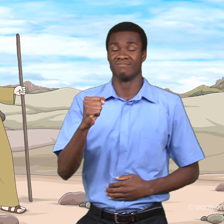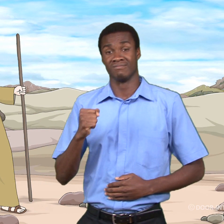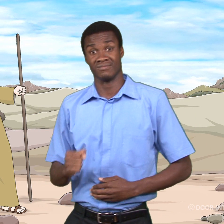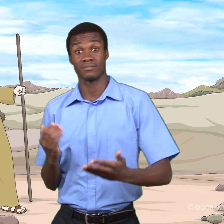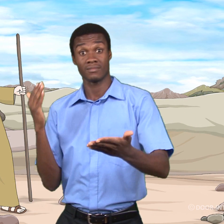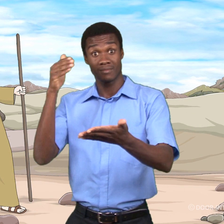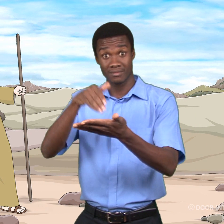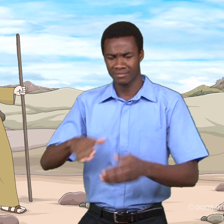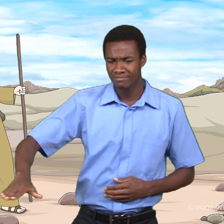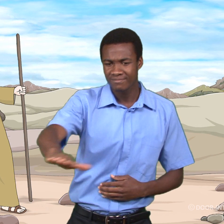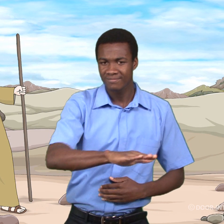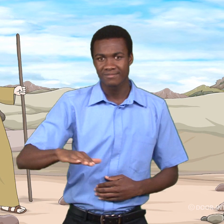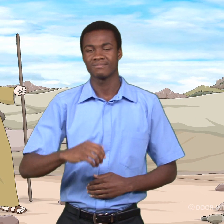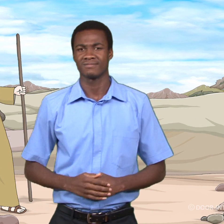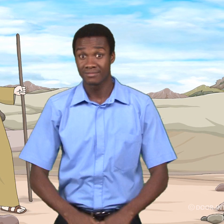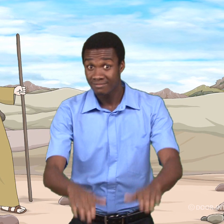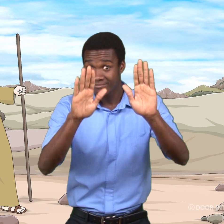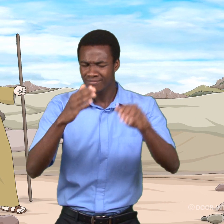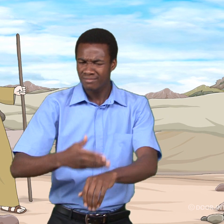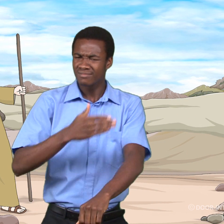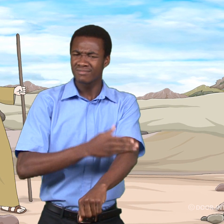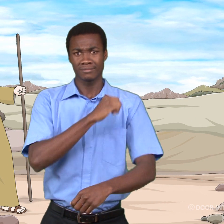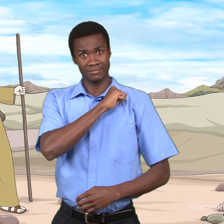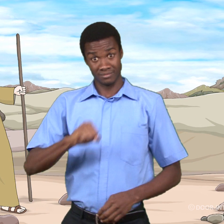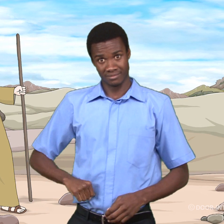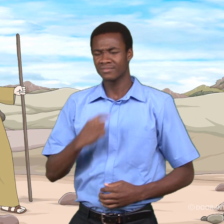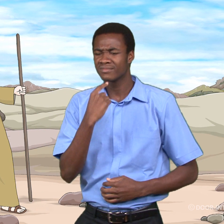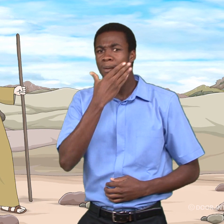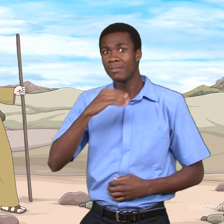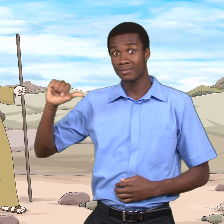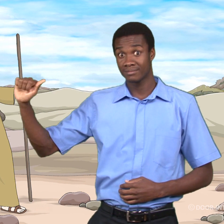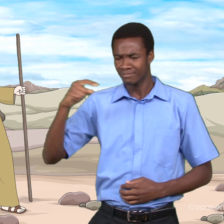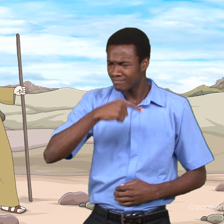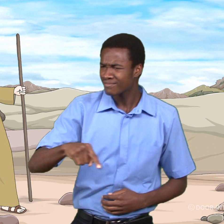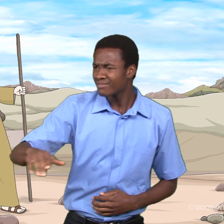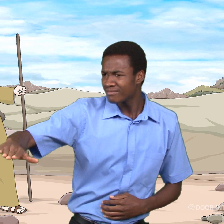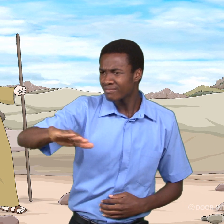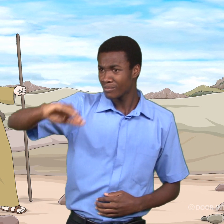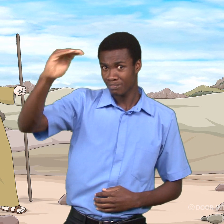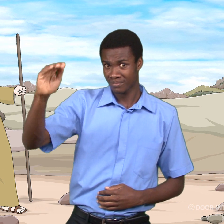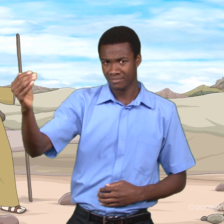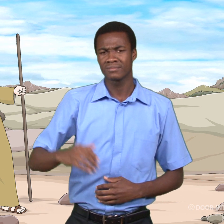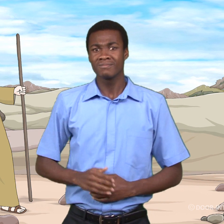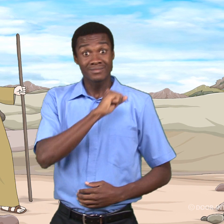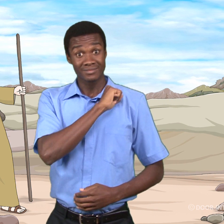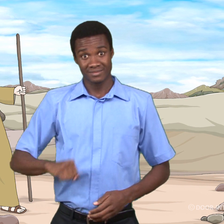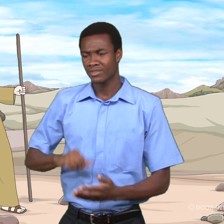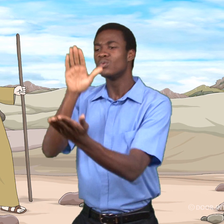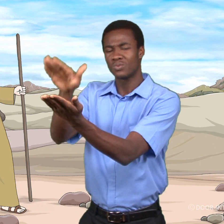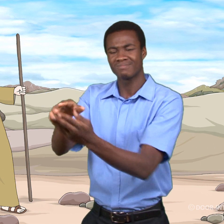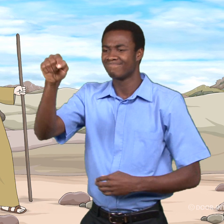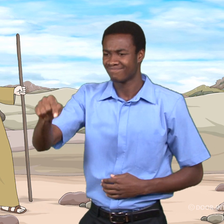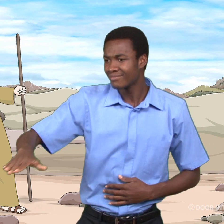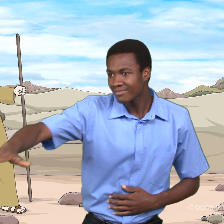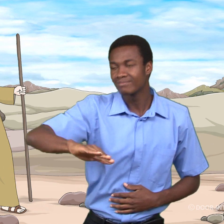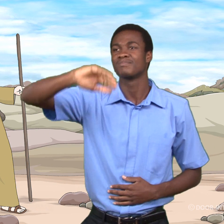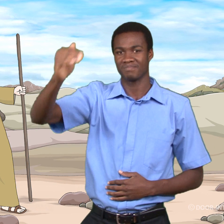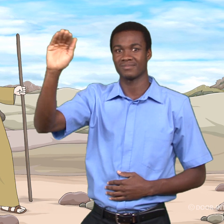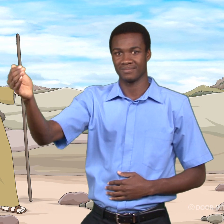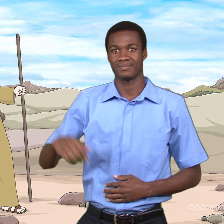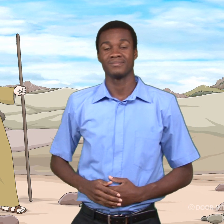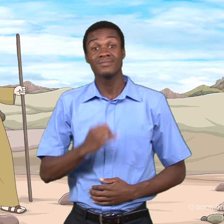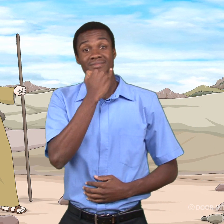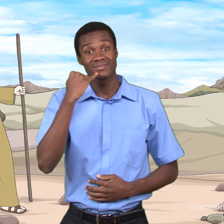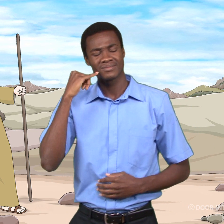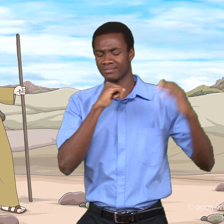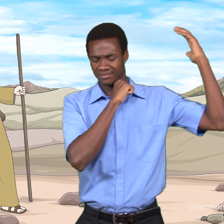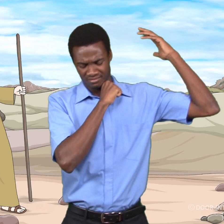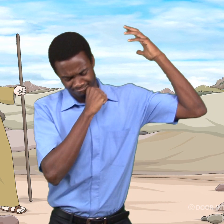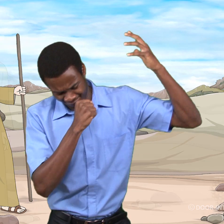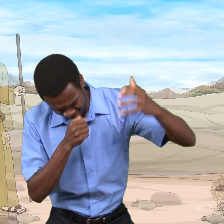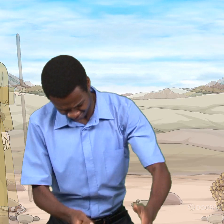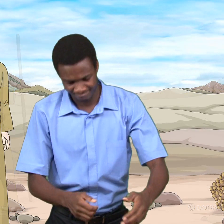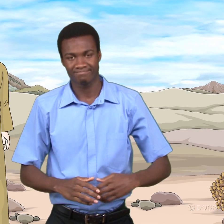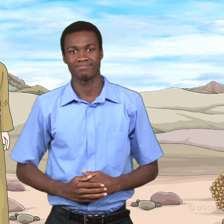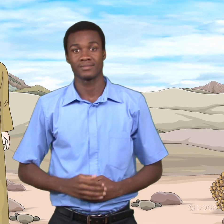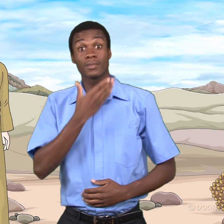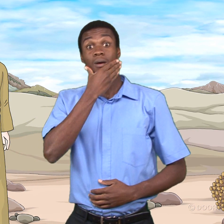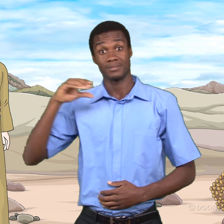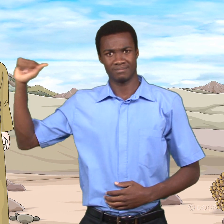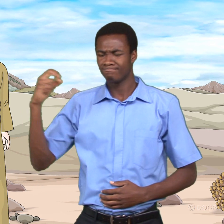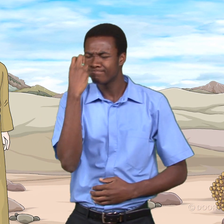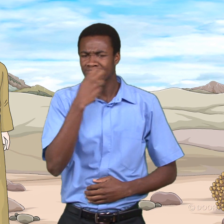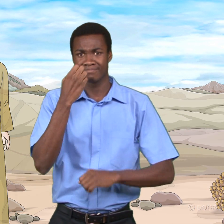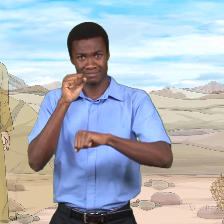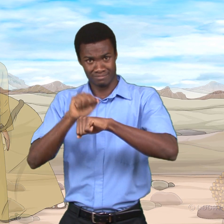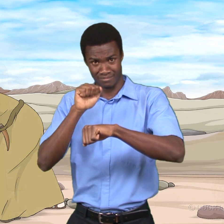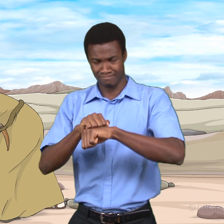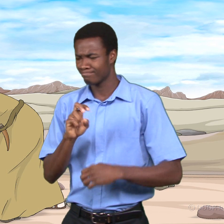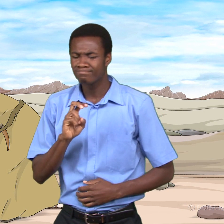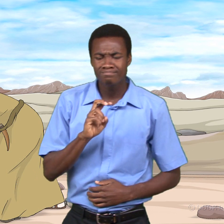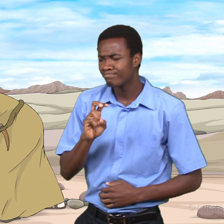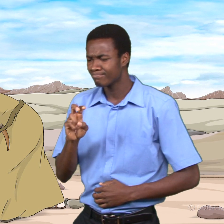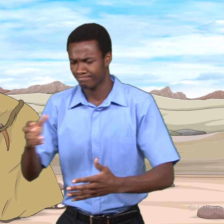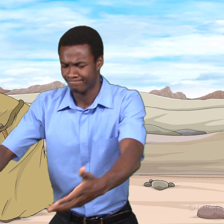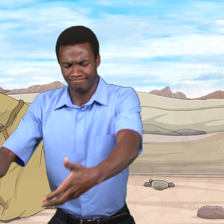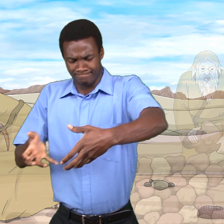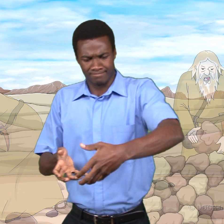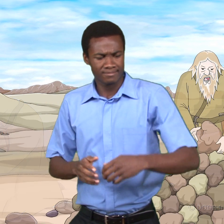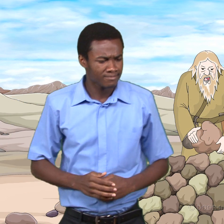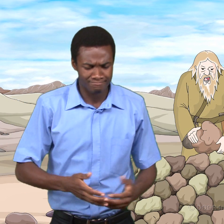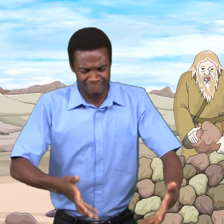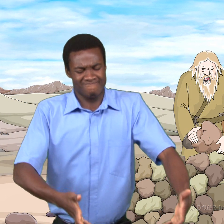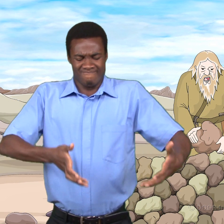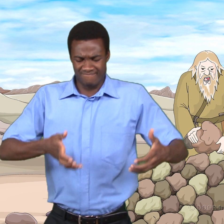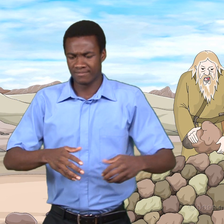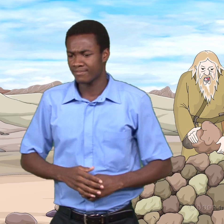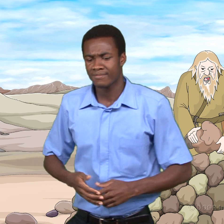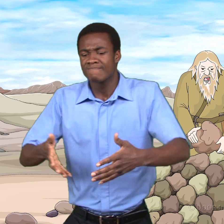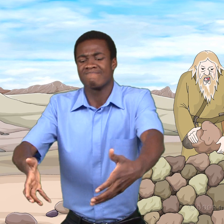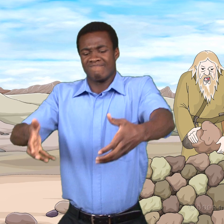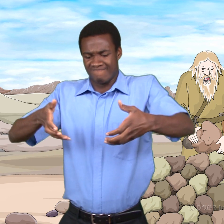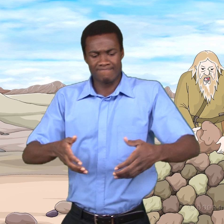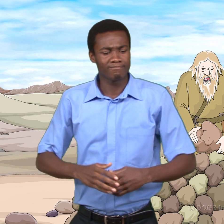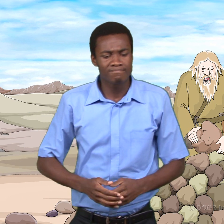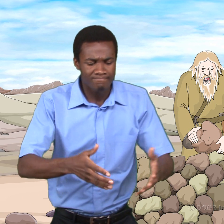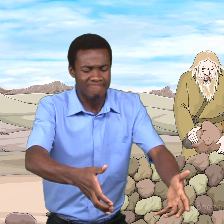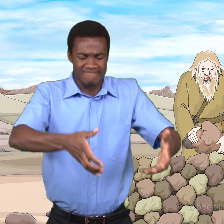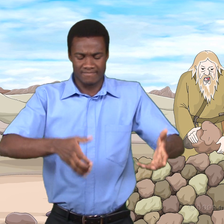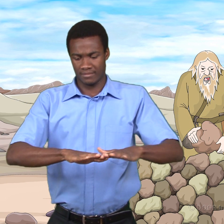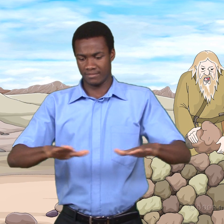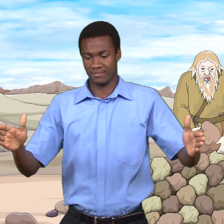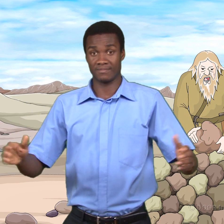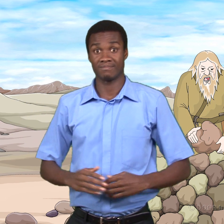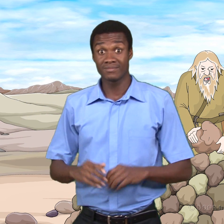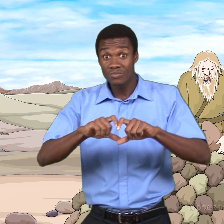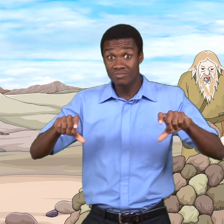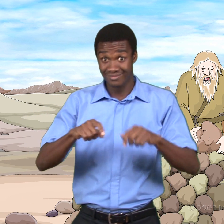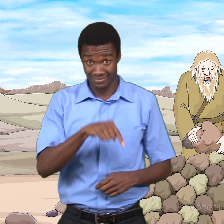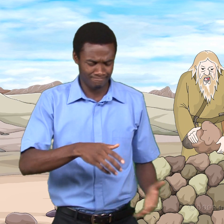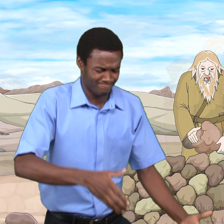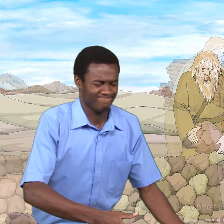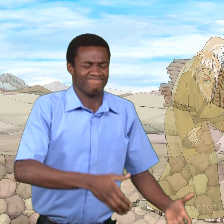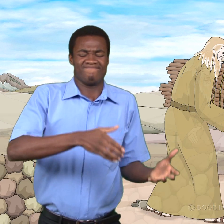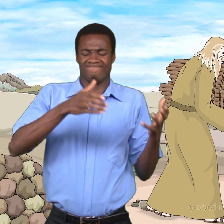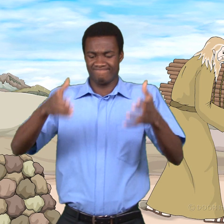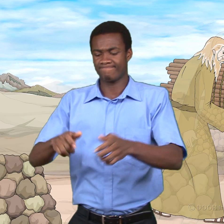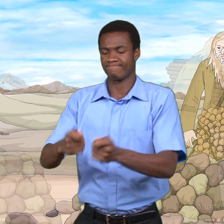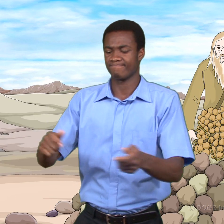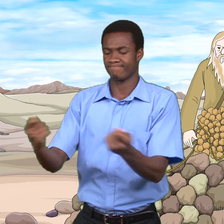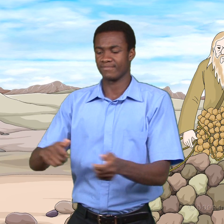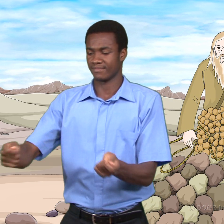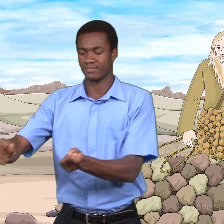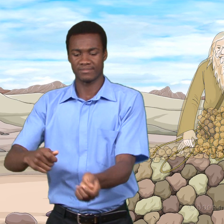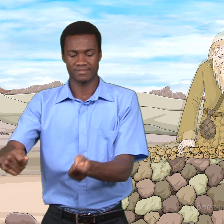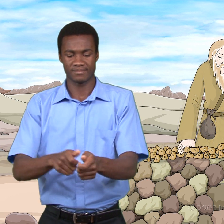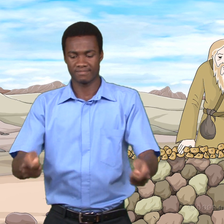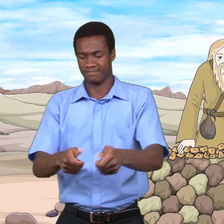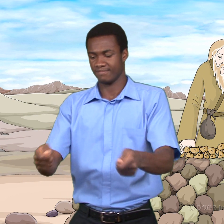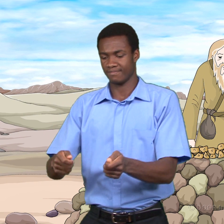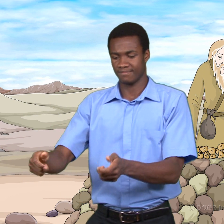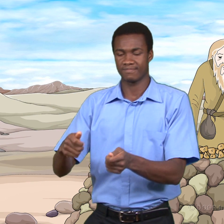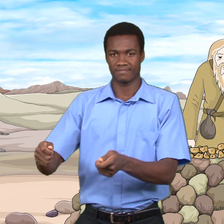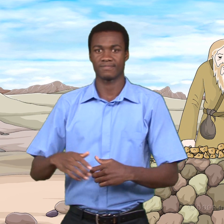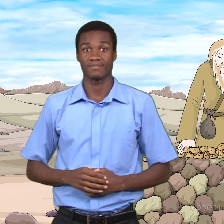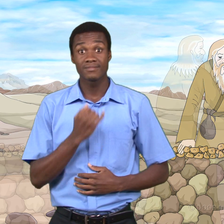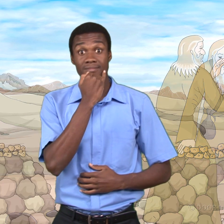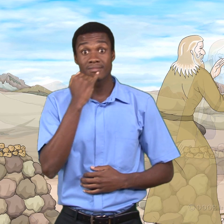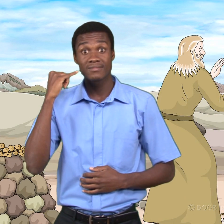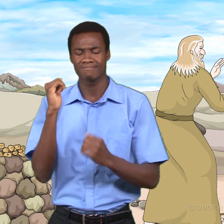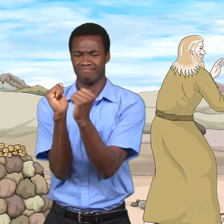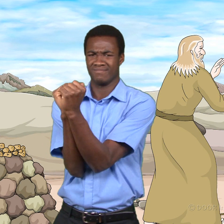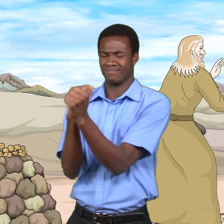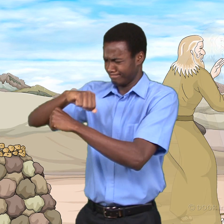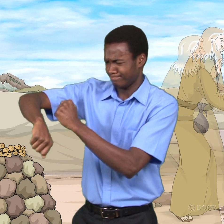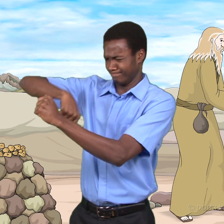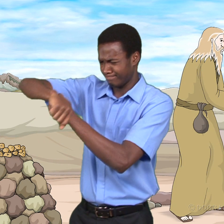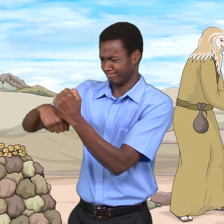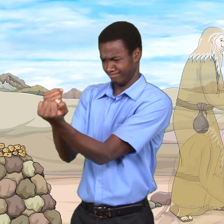When they arrived at the place God had designated, Abraham built the altar there and arranged the wood.